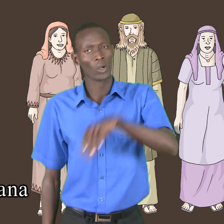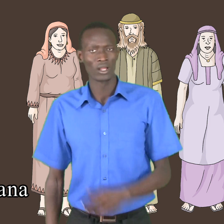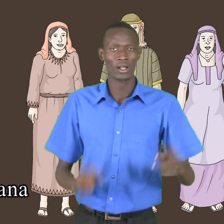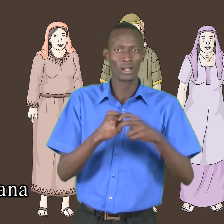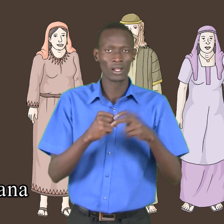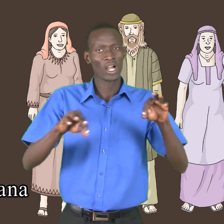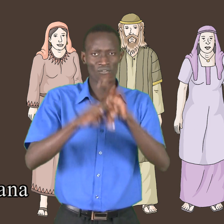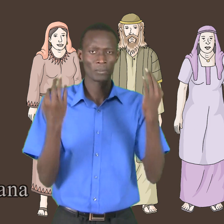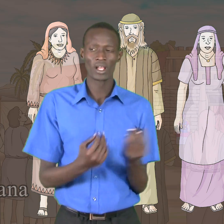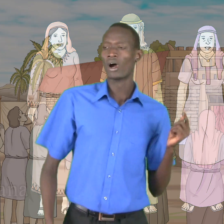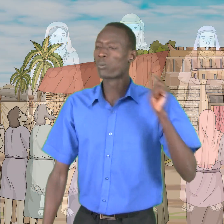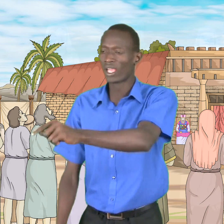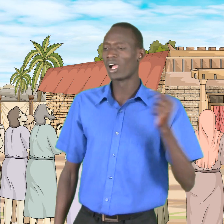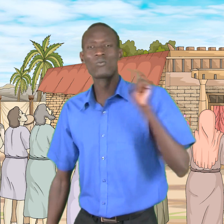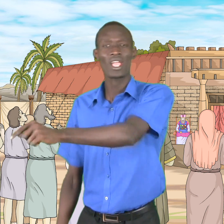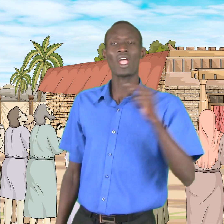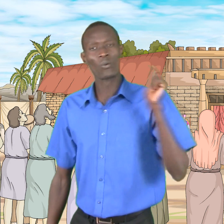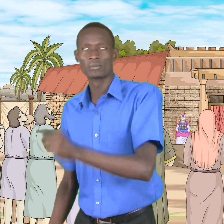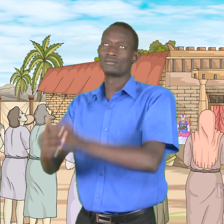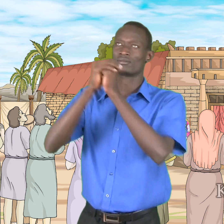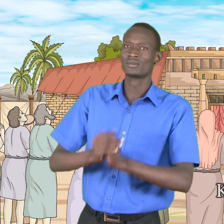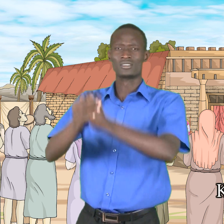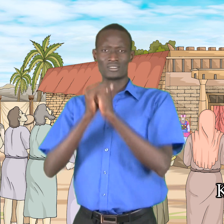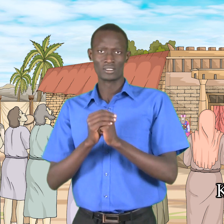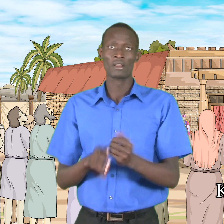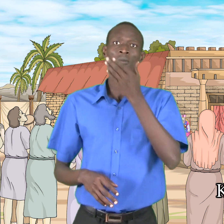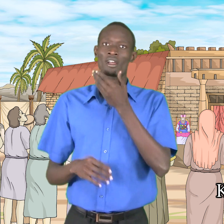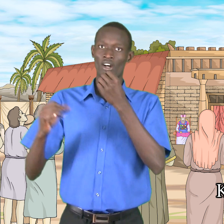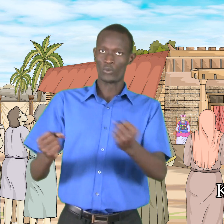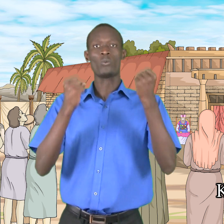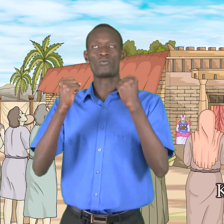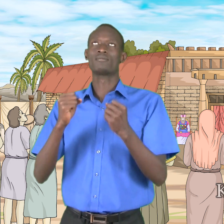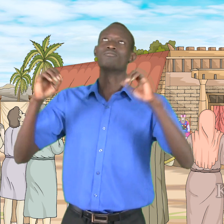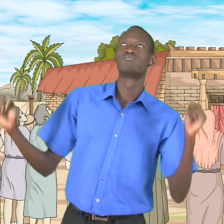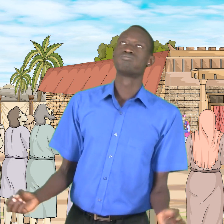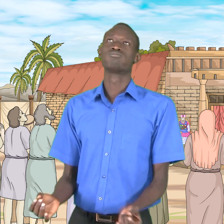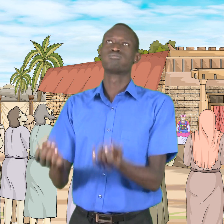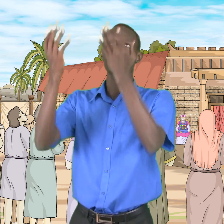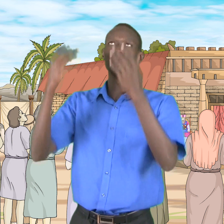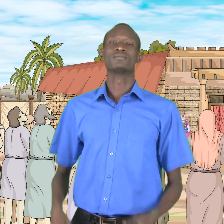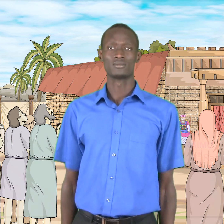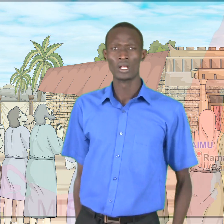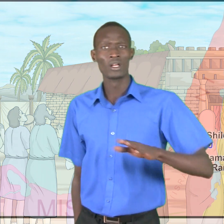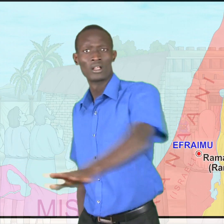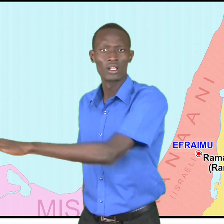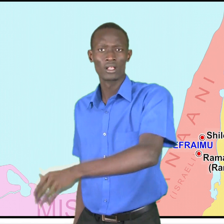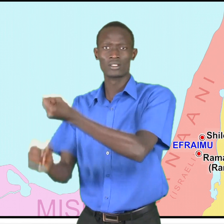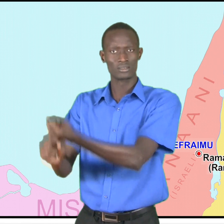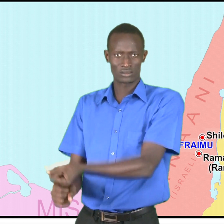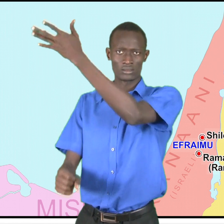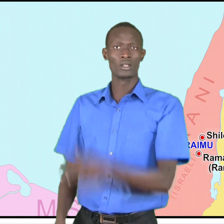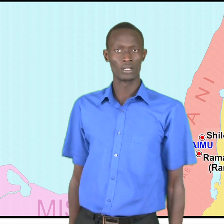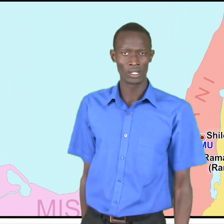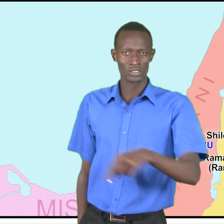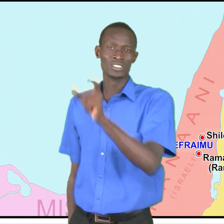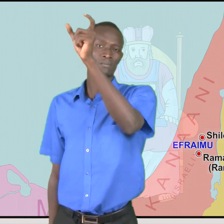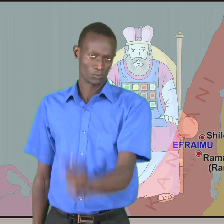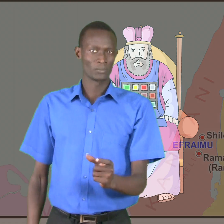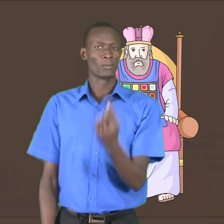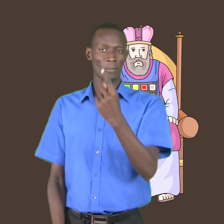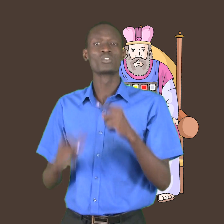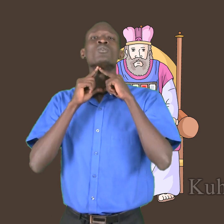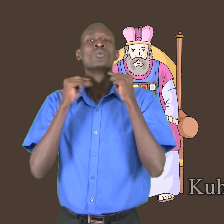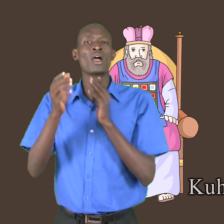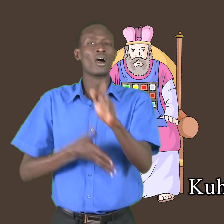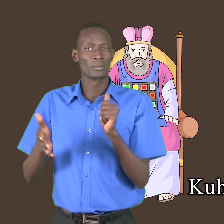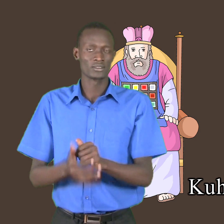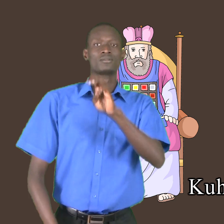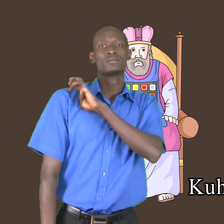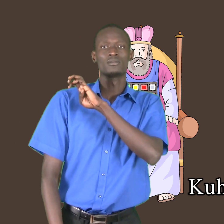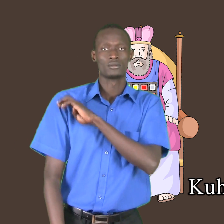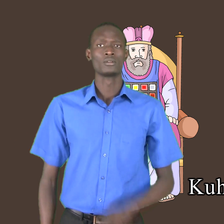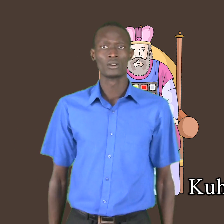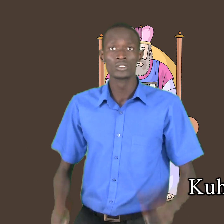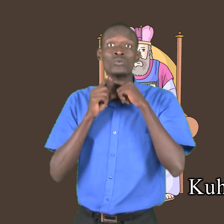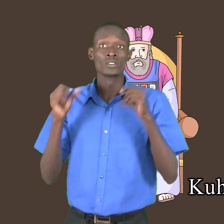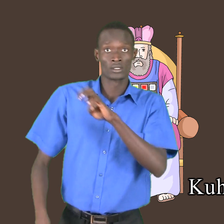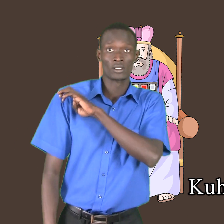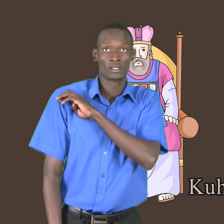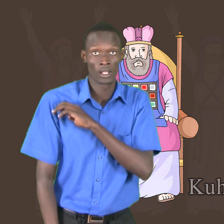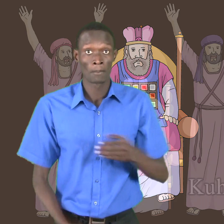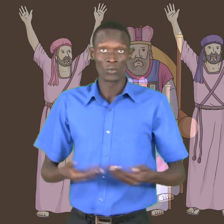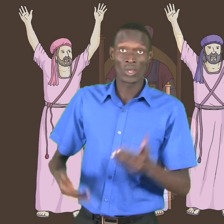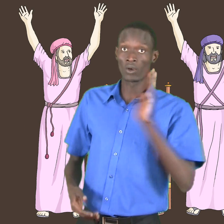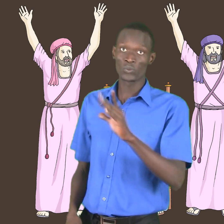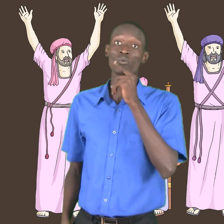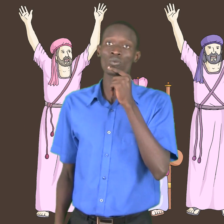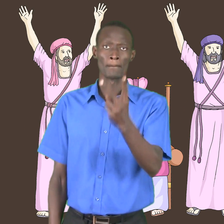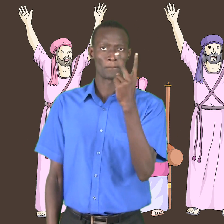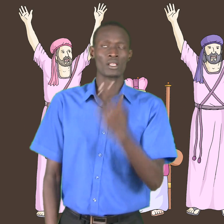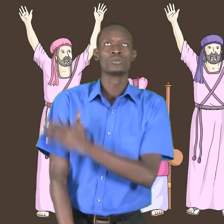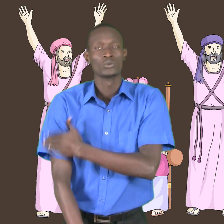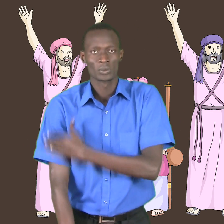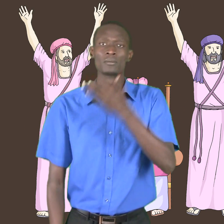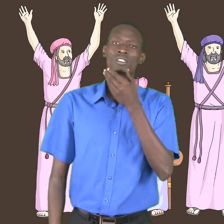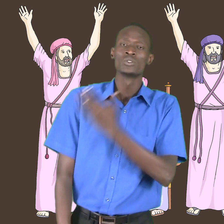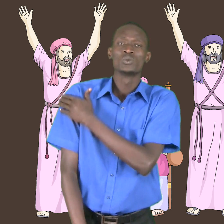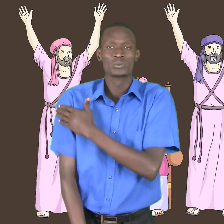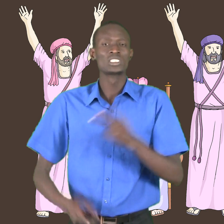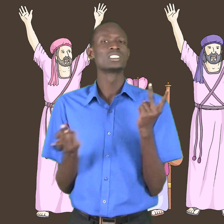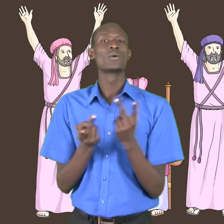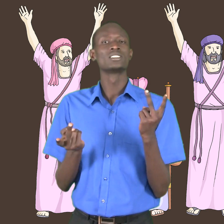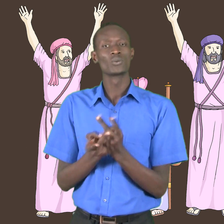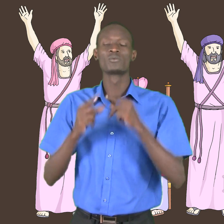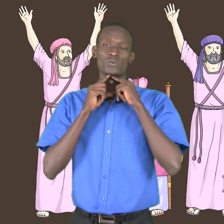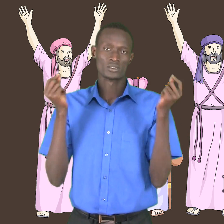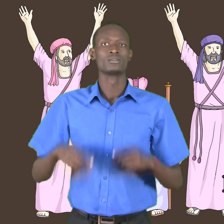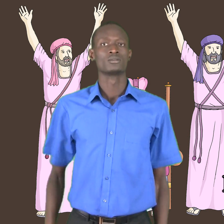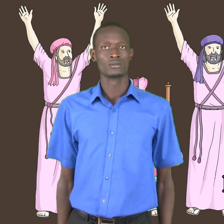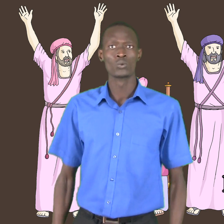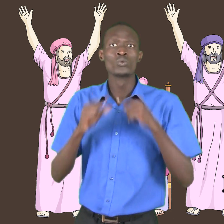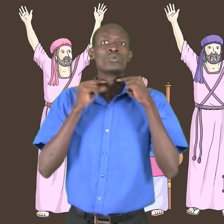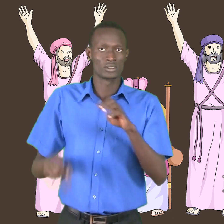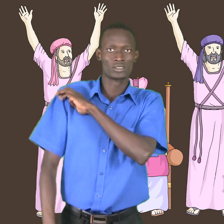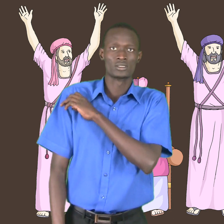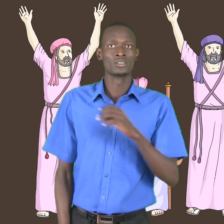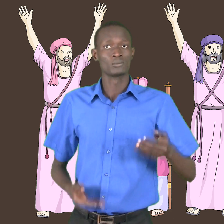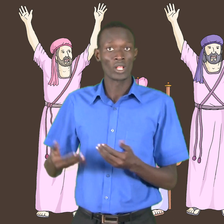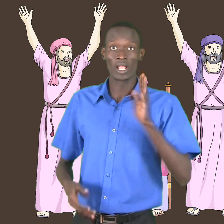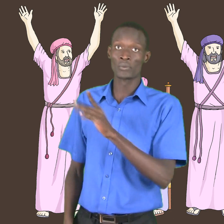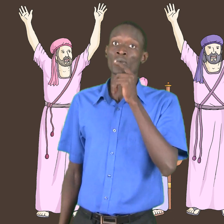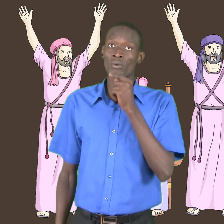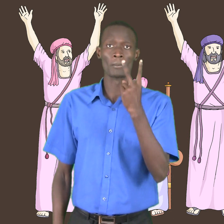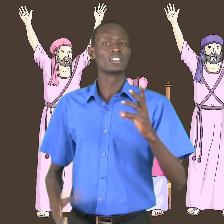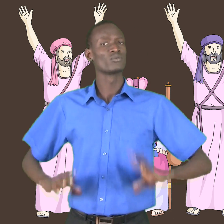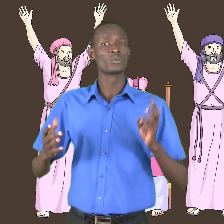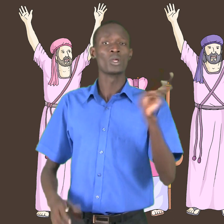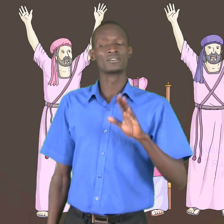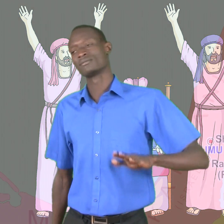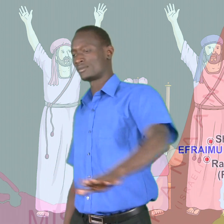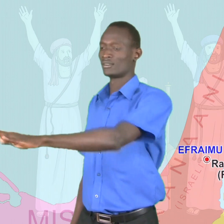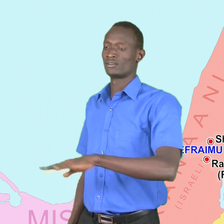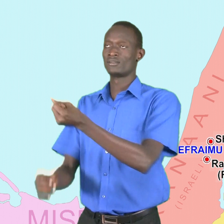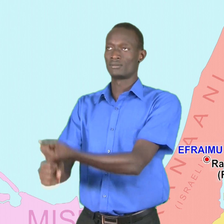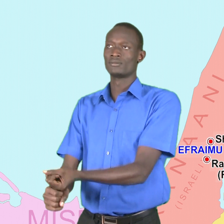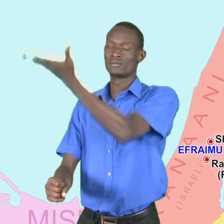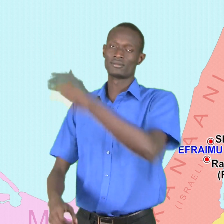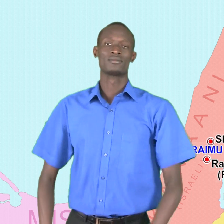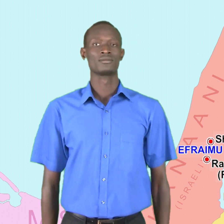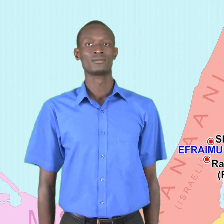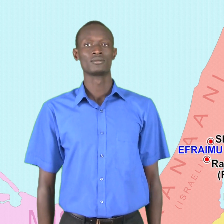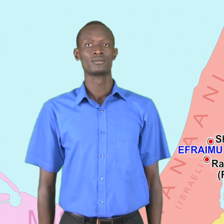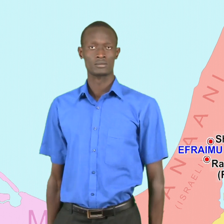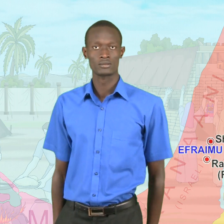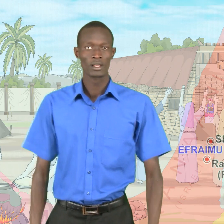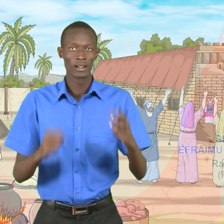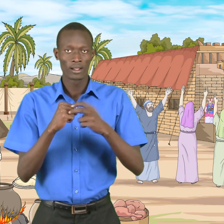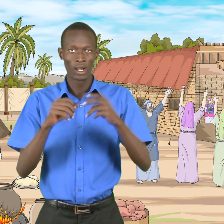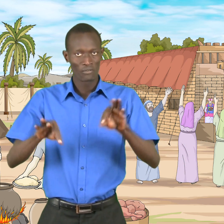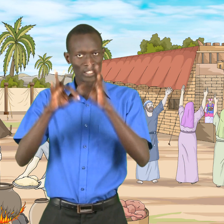Year after year Elkanah would go up from his city to worship and sacrifice to the LORD of Hosts at Shiloh, where Eli’s two sons, Hophni and Phinehas, were priests to the LORD.